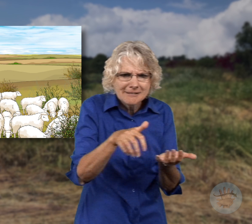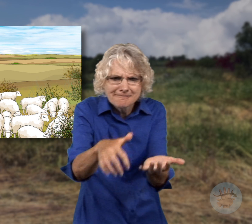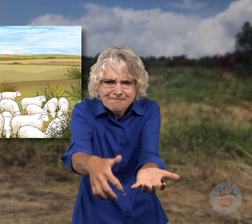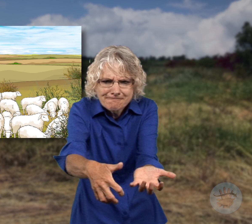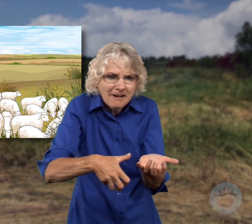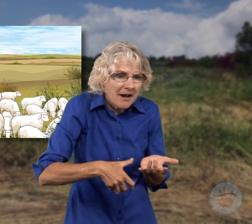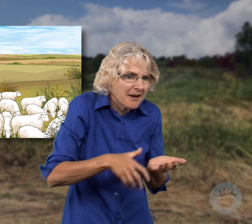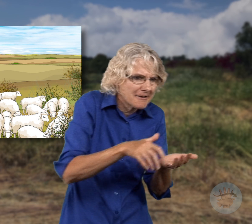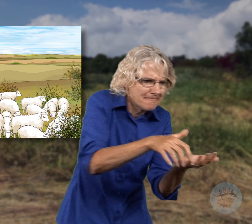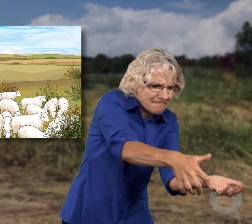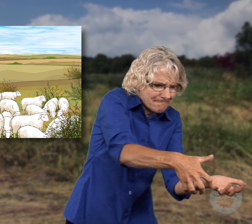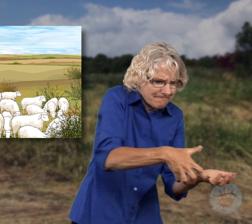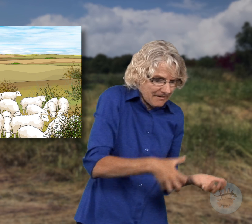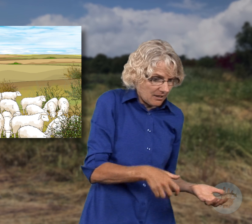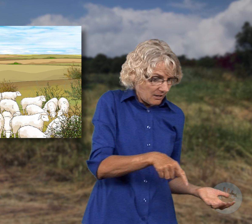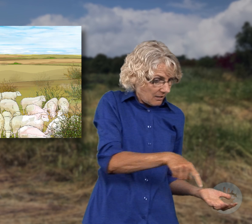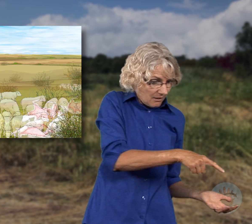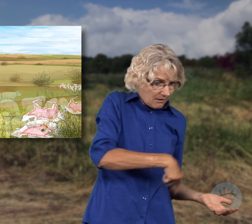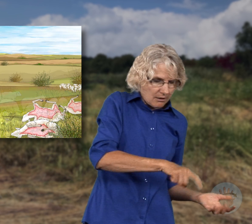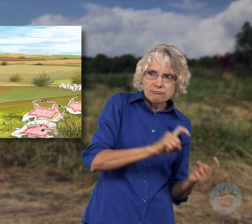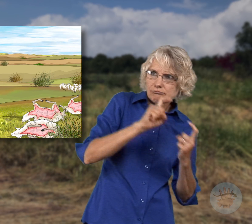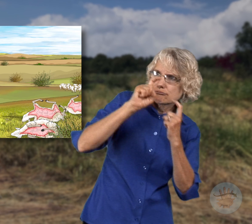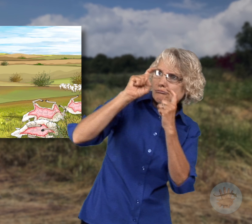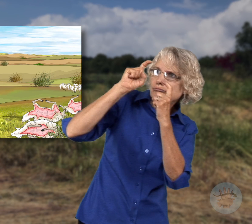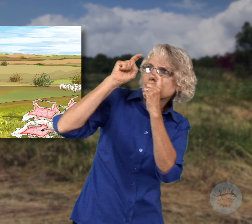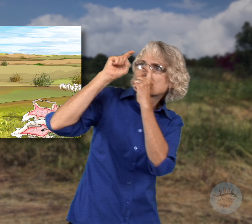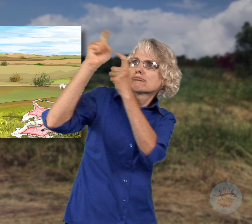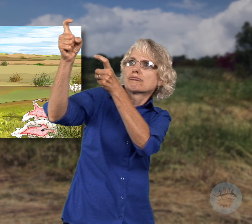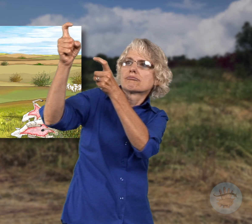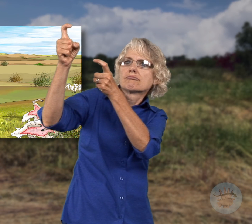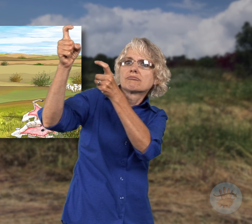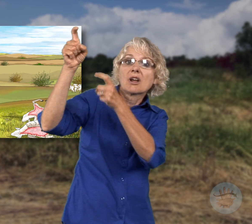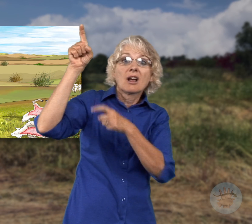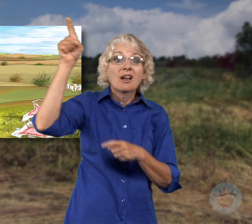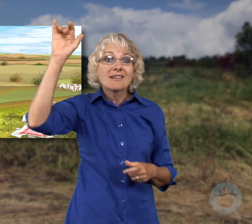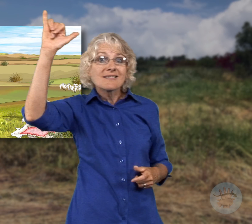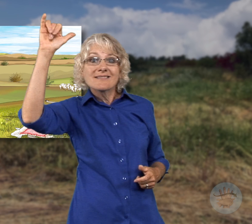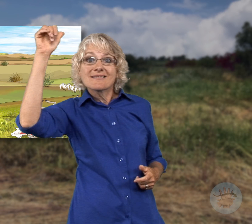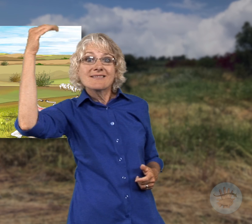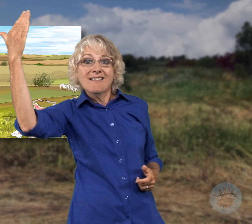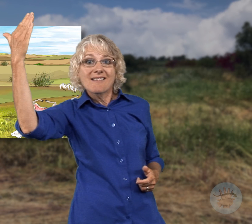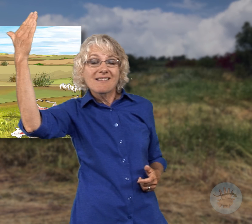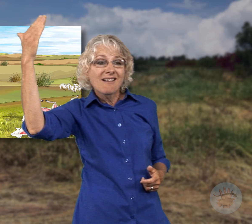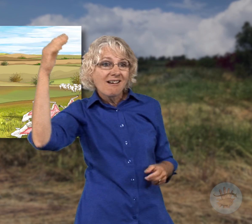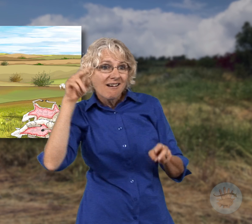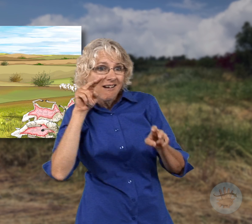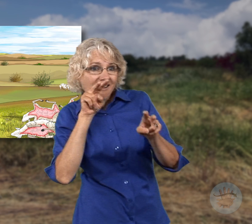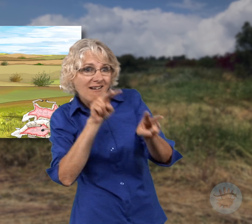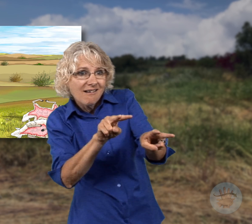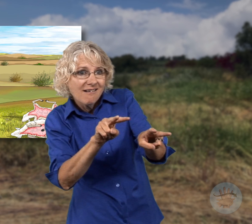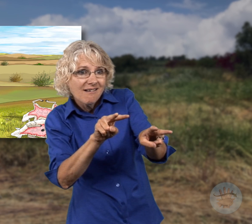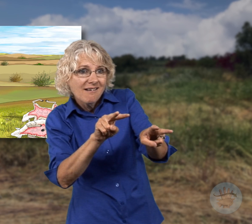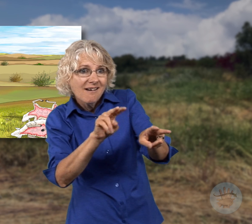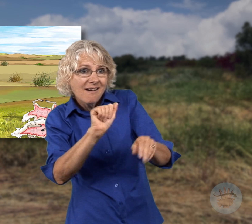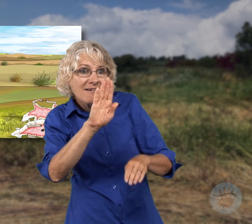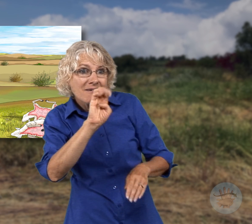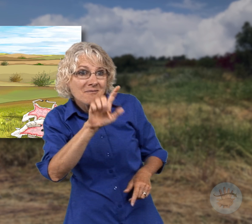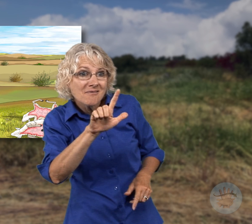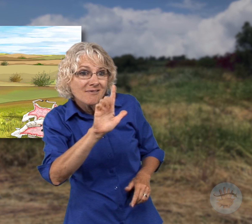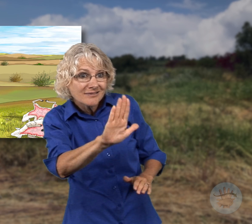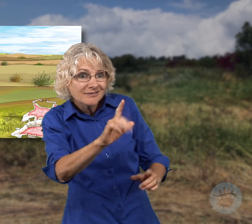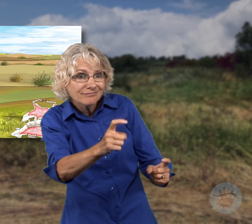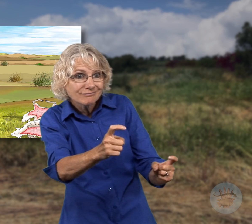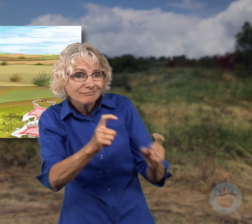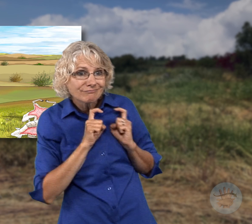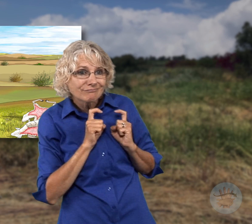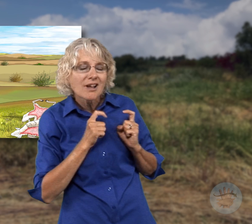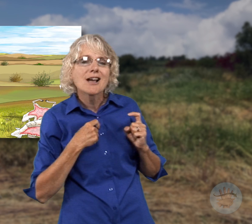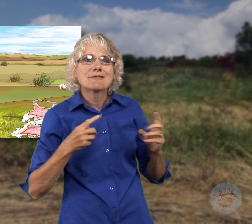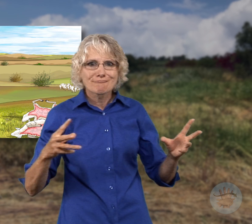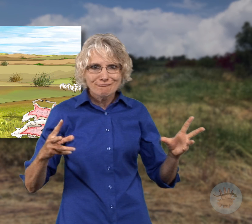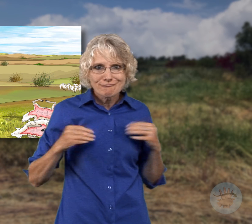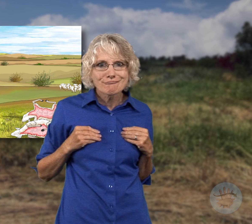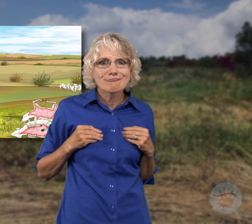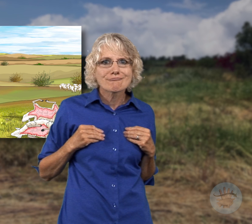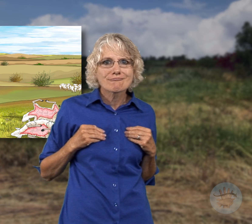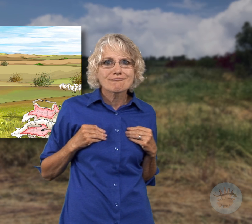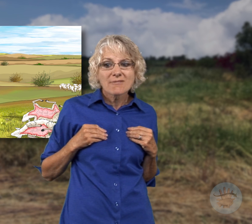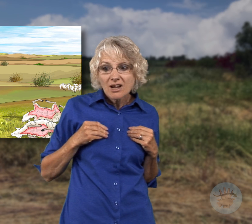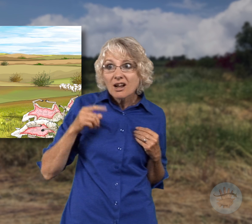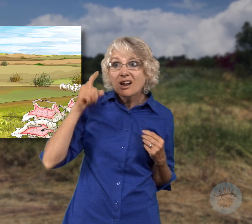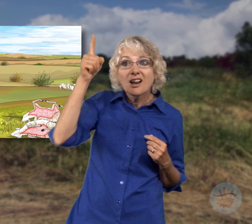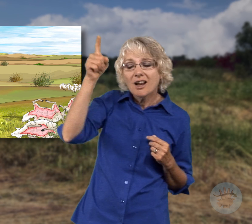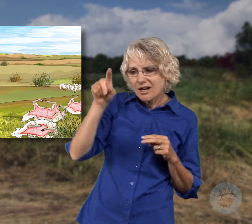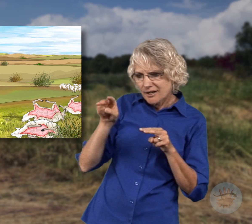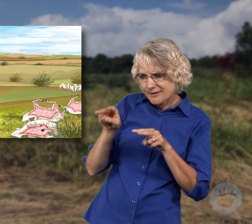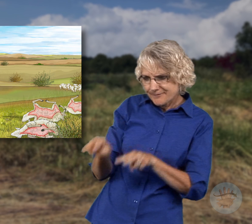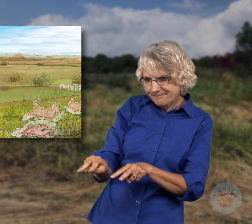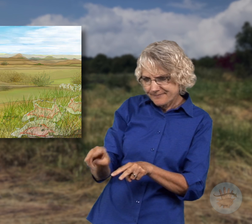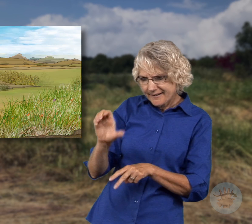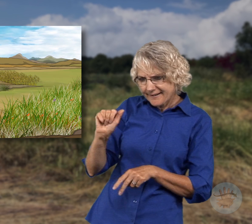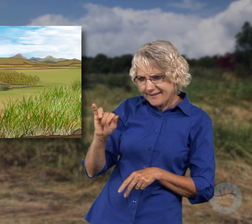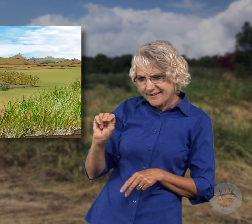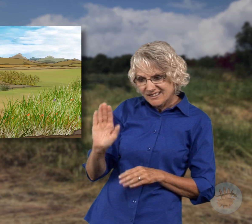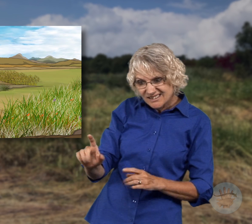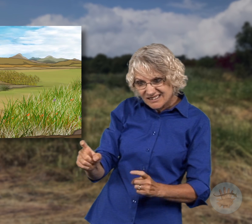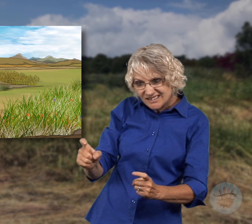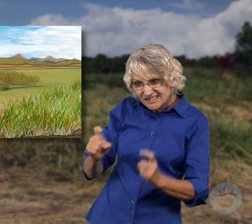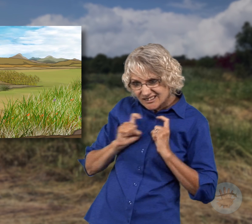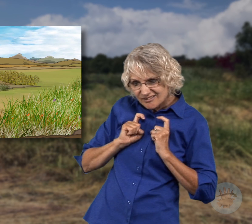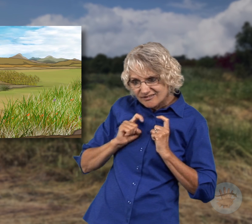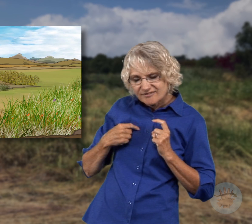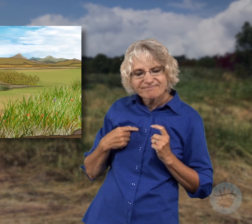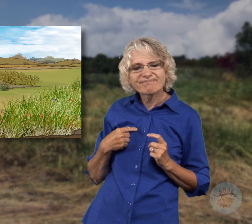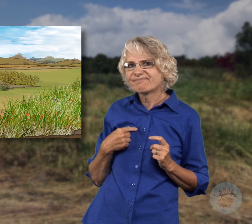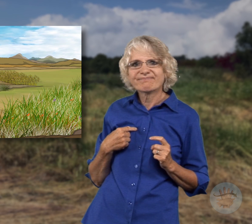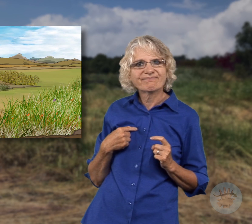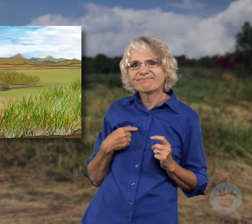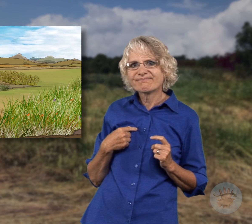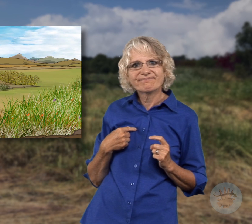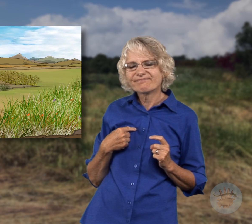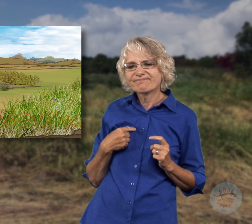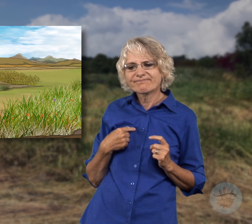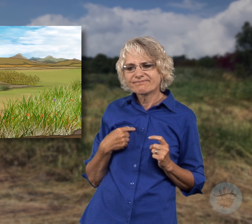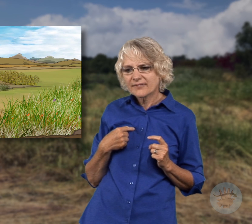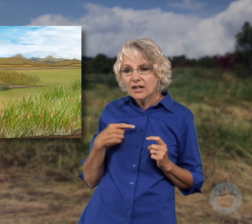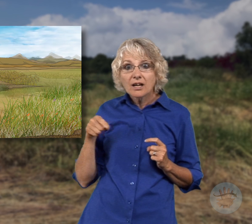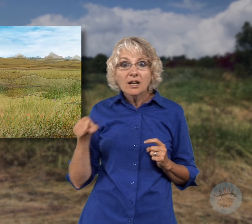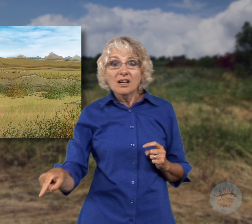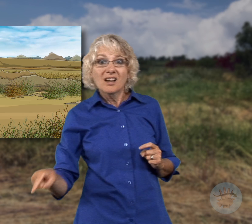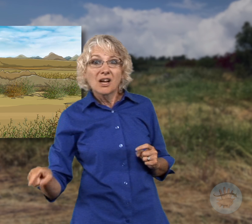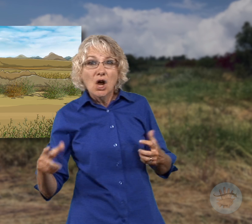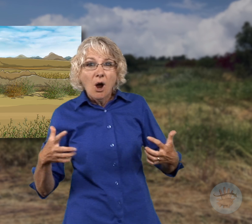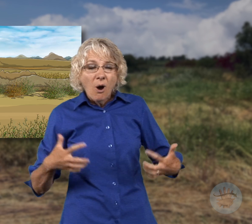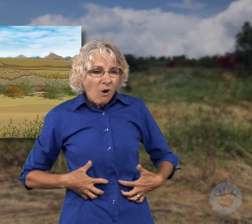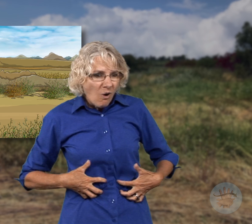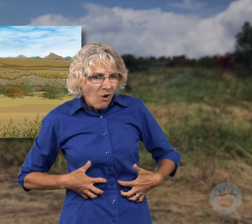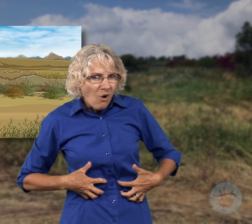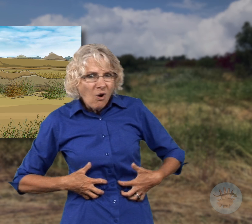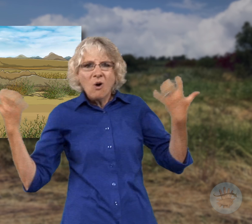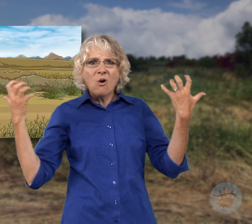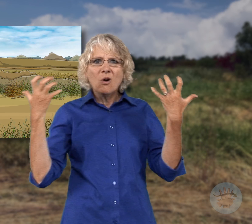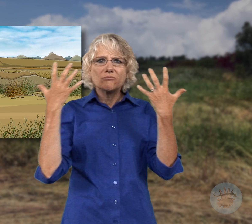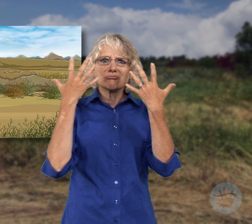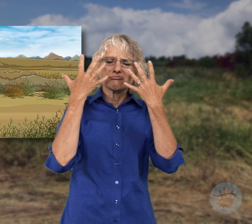And the LORD looked with favor on Abel and his offering, but He had no regard for Cain and his offering.